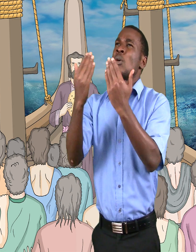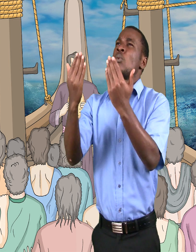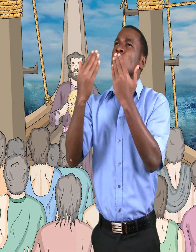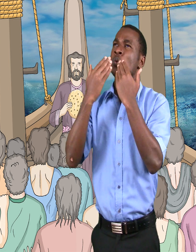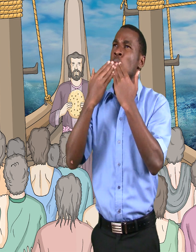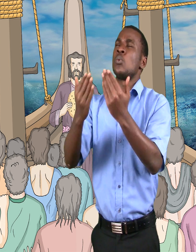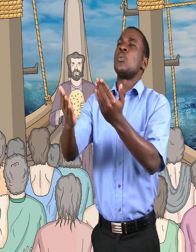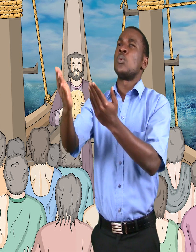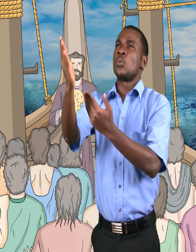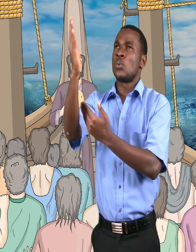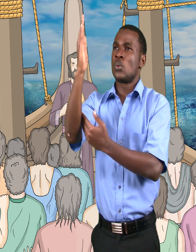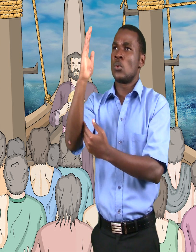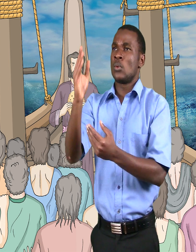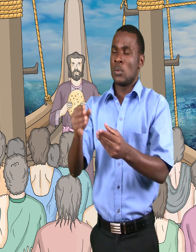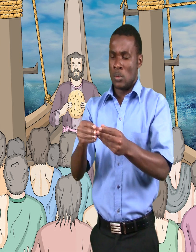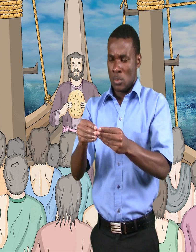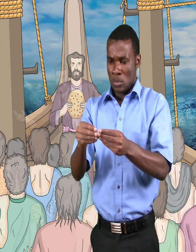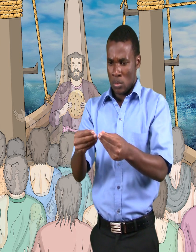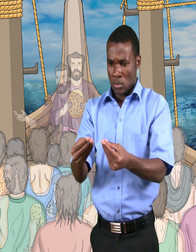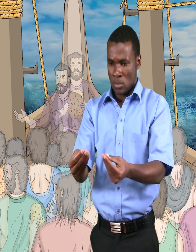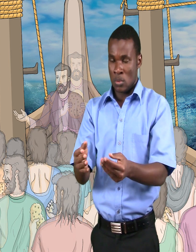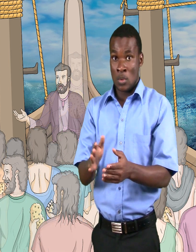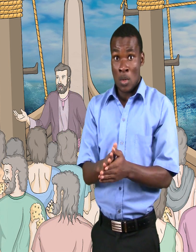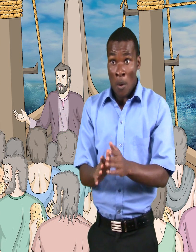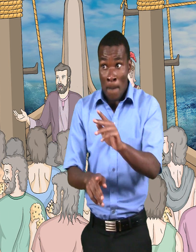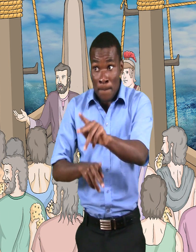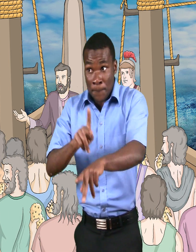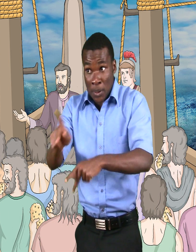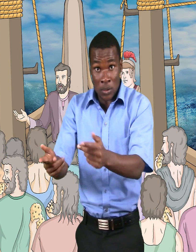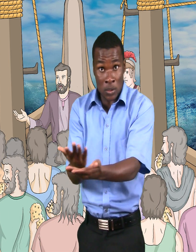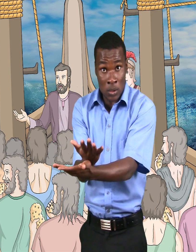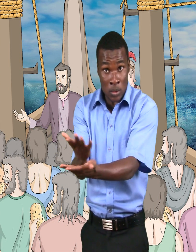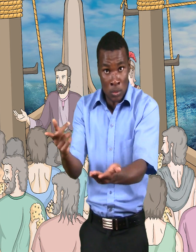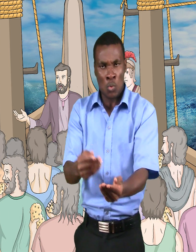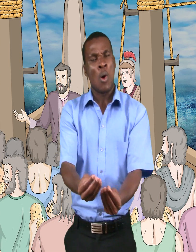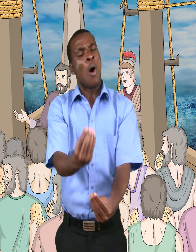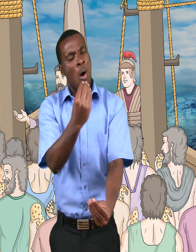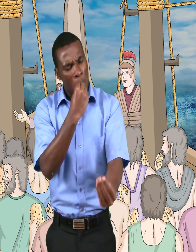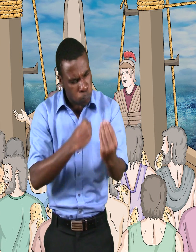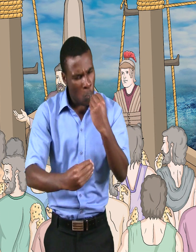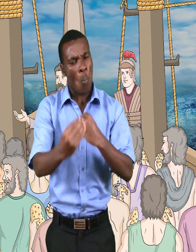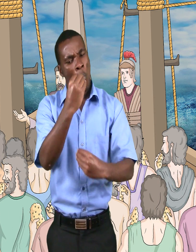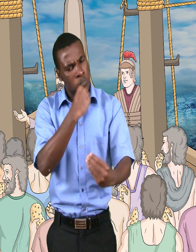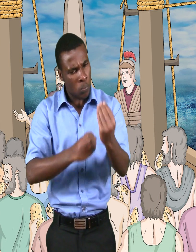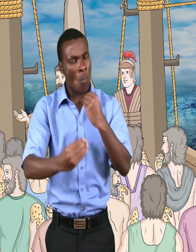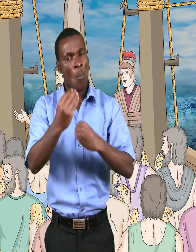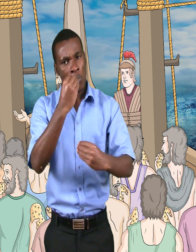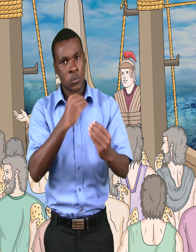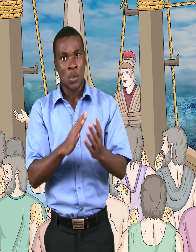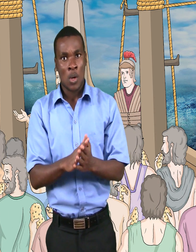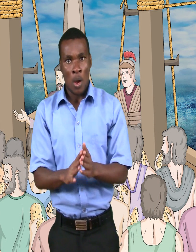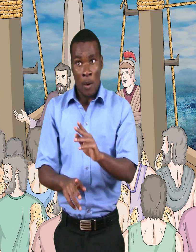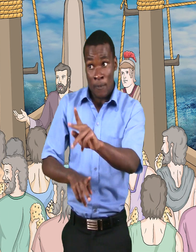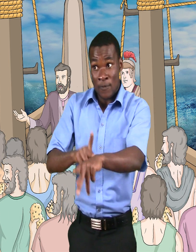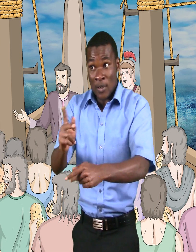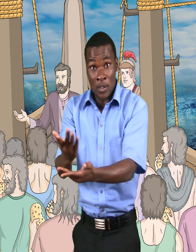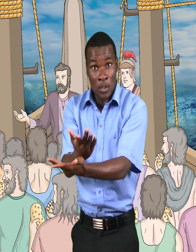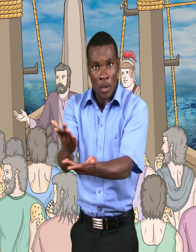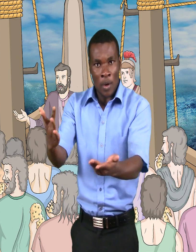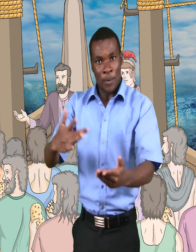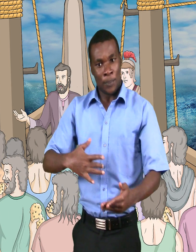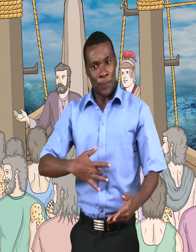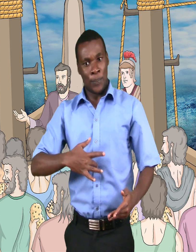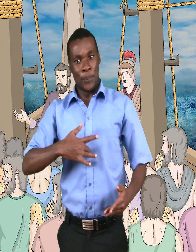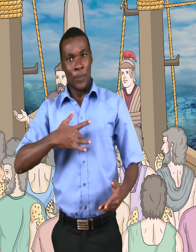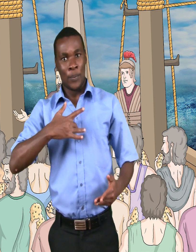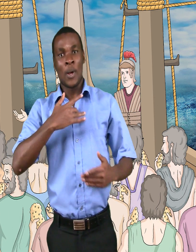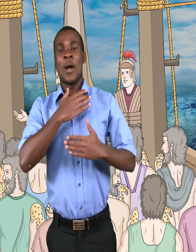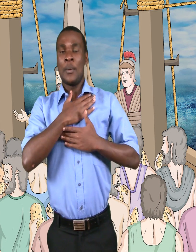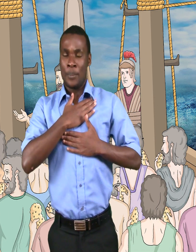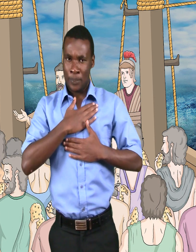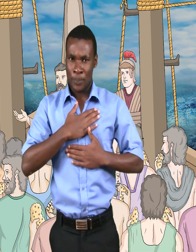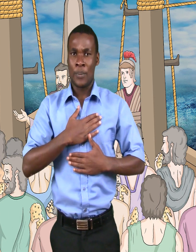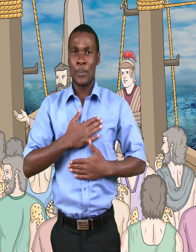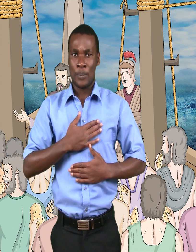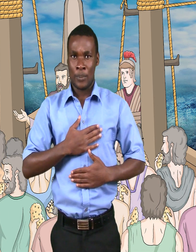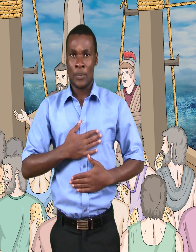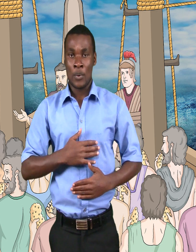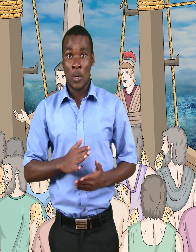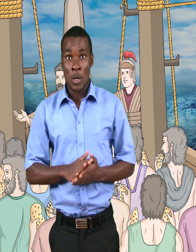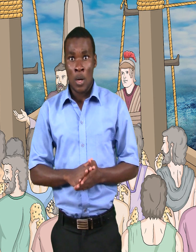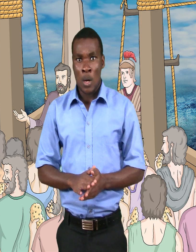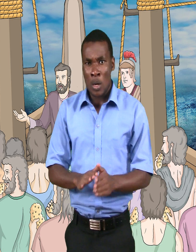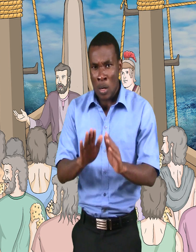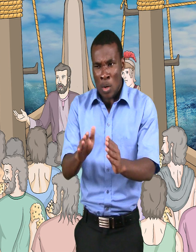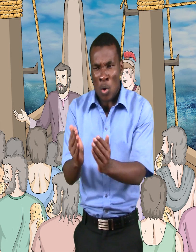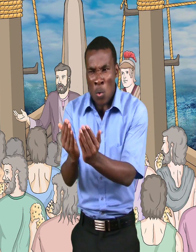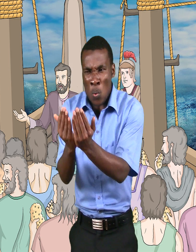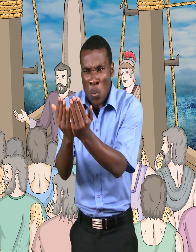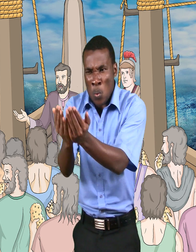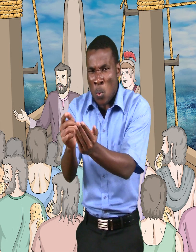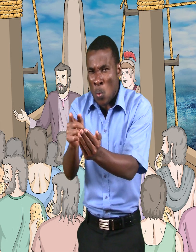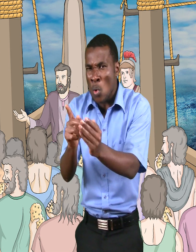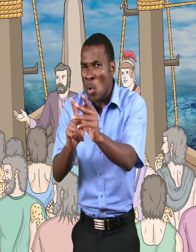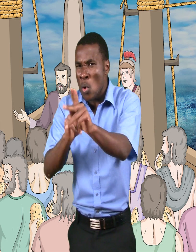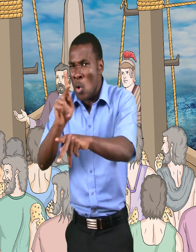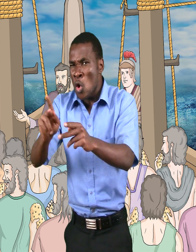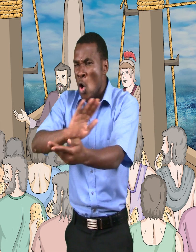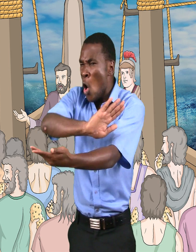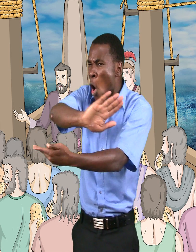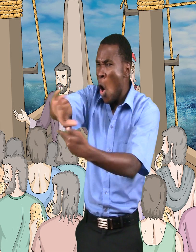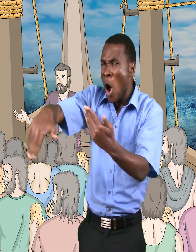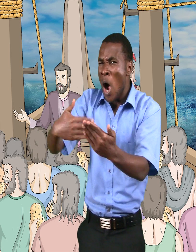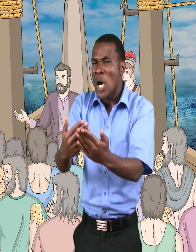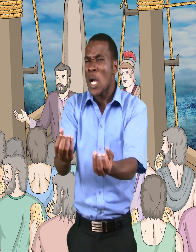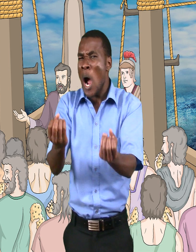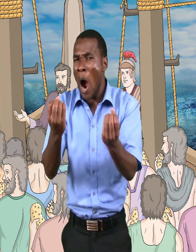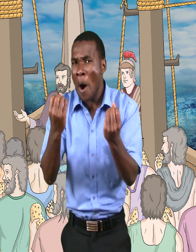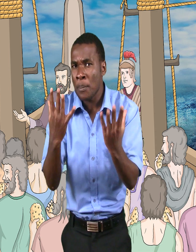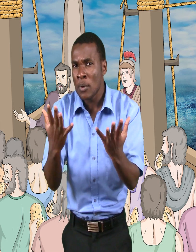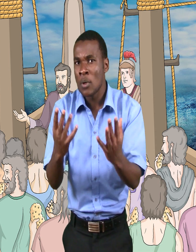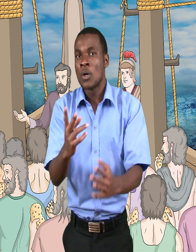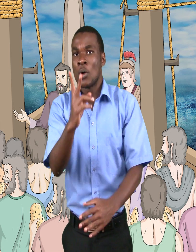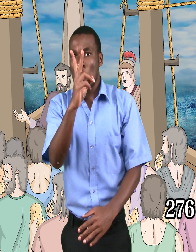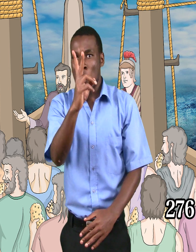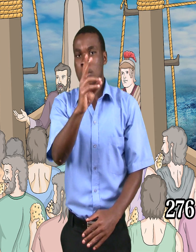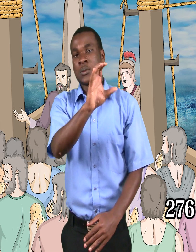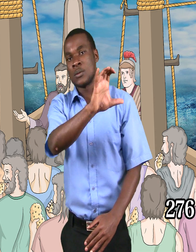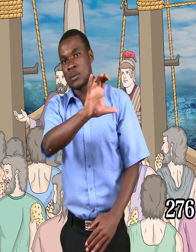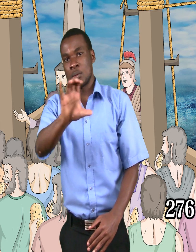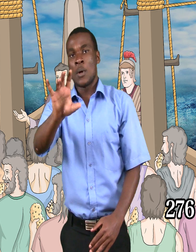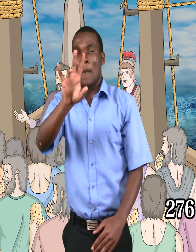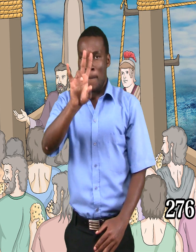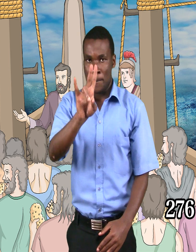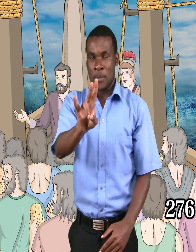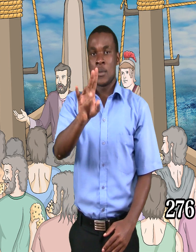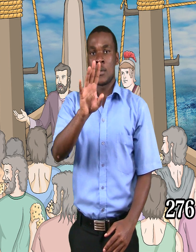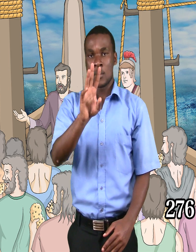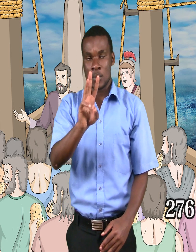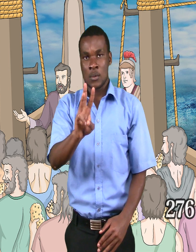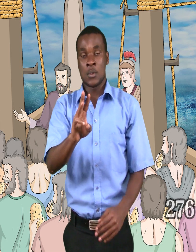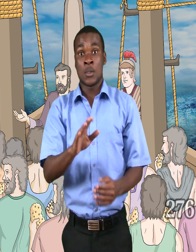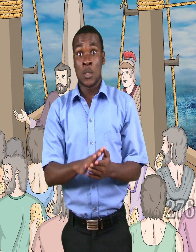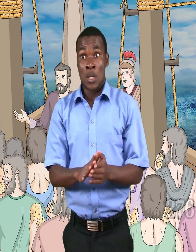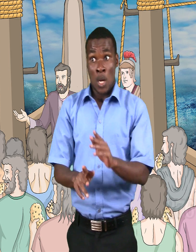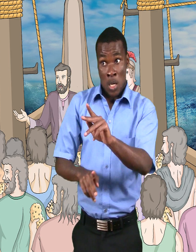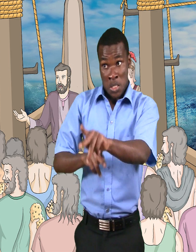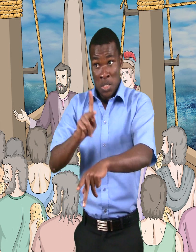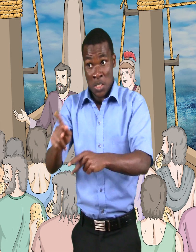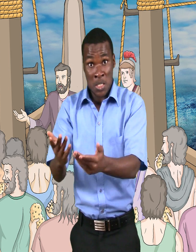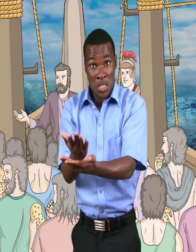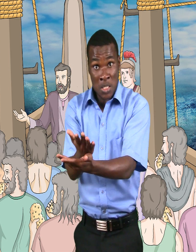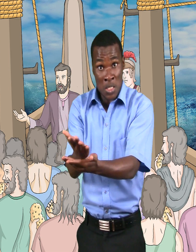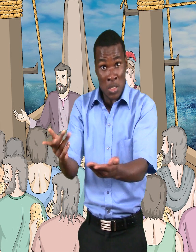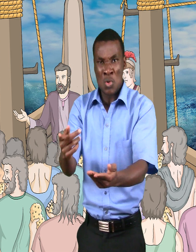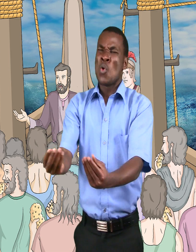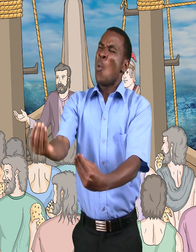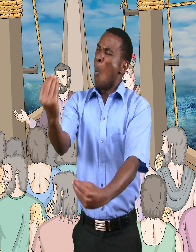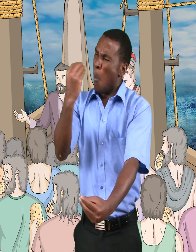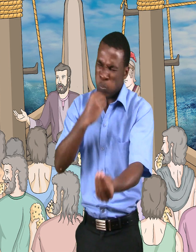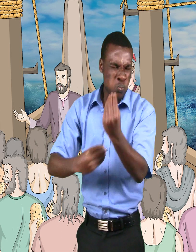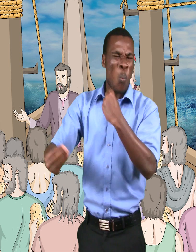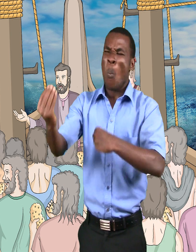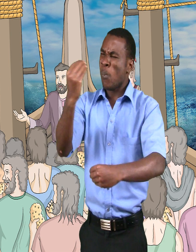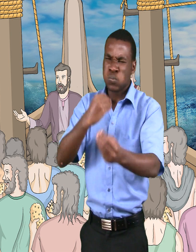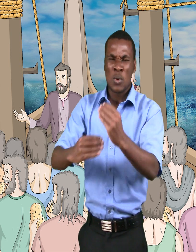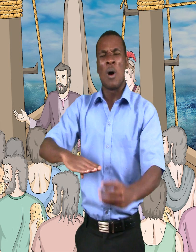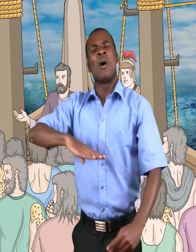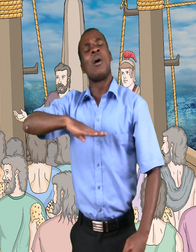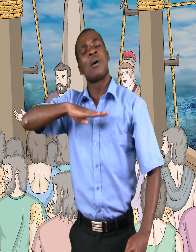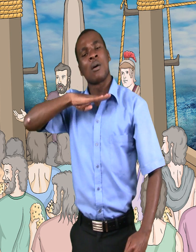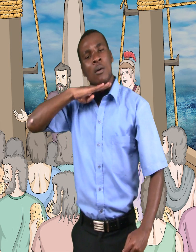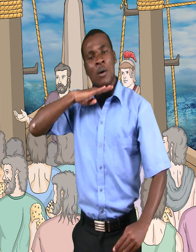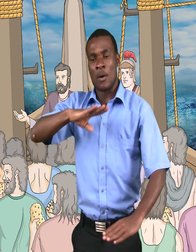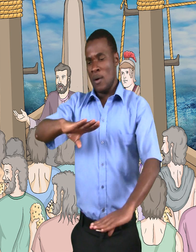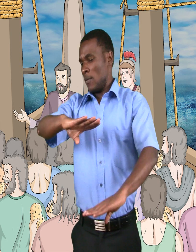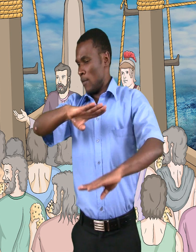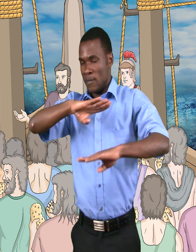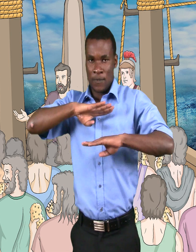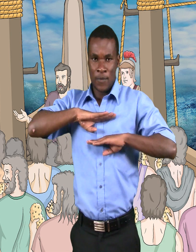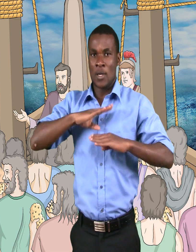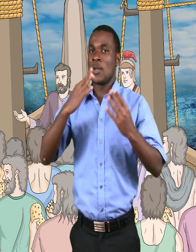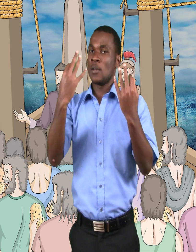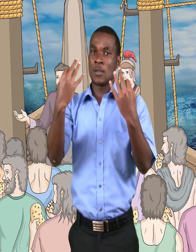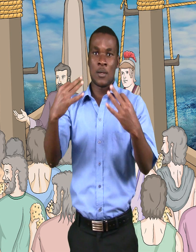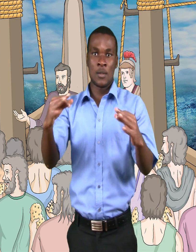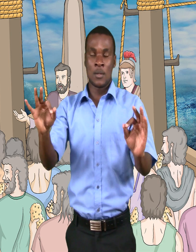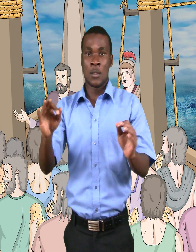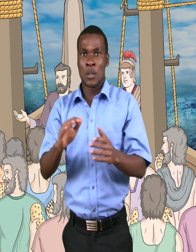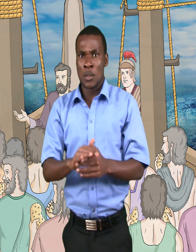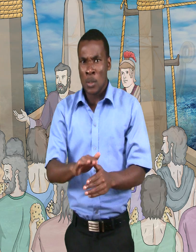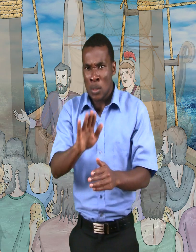They were all encouraged and took some food themselves. In all, there were 276 of us on board.